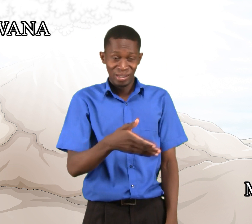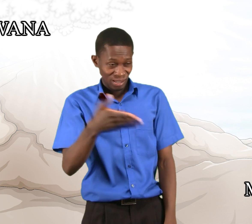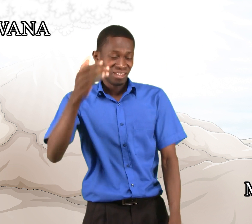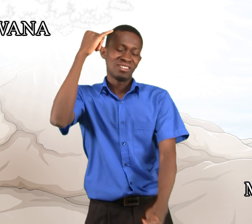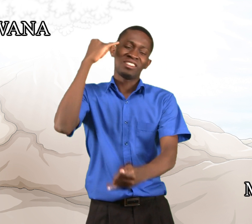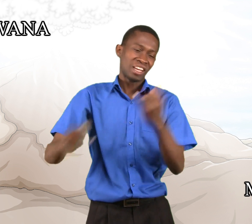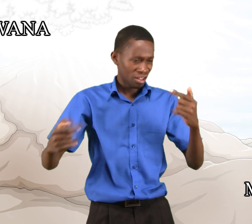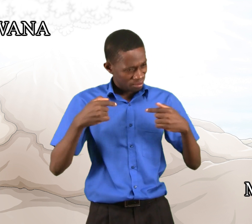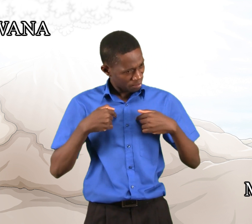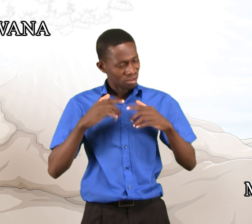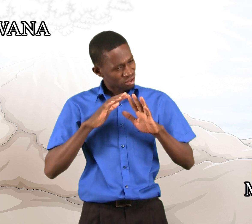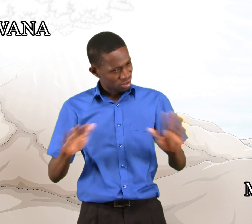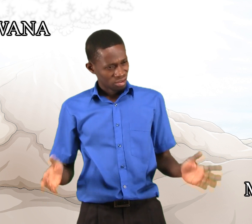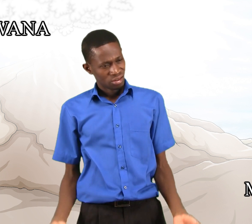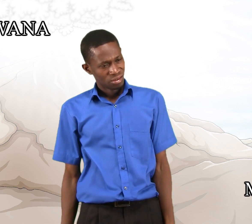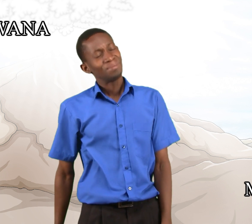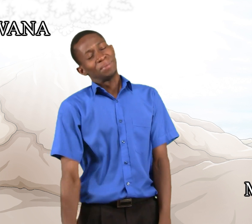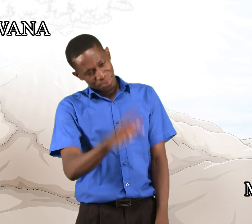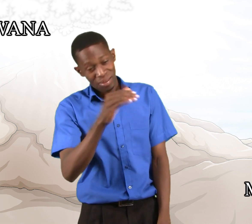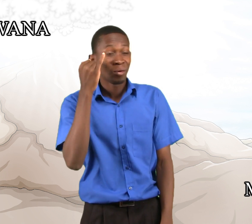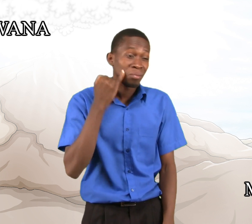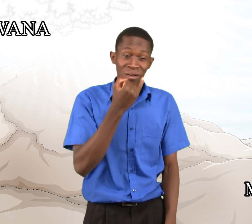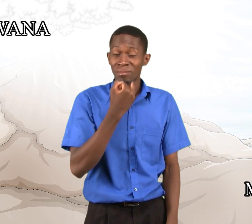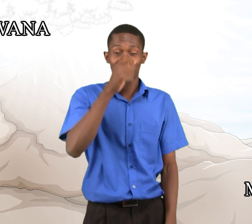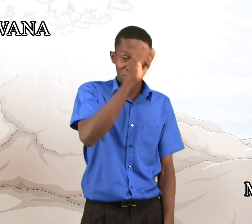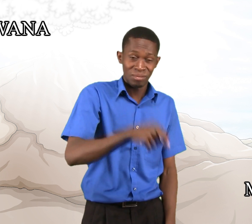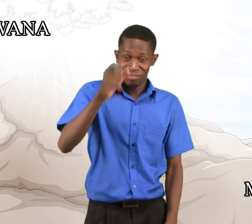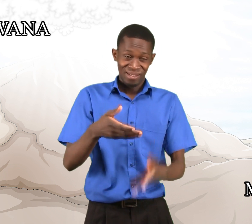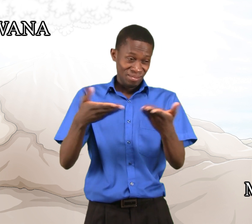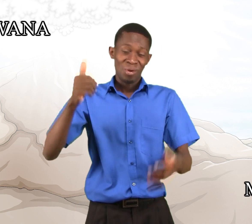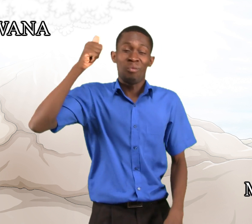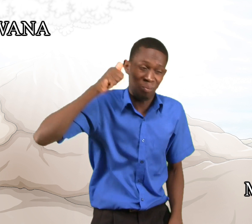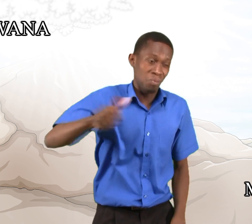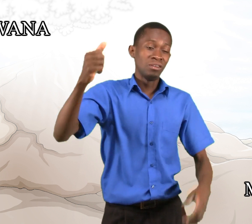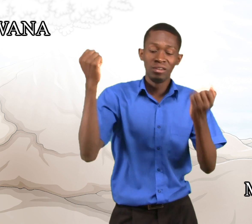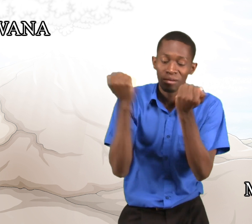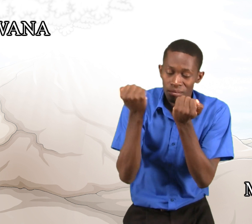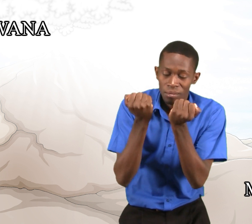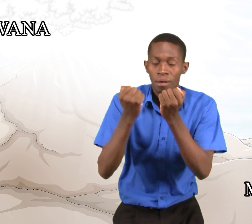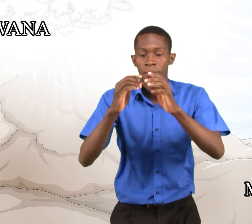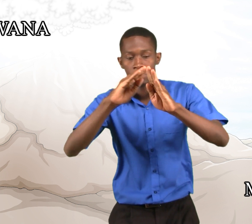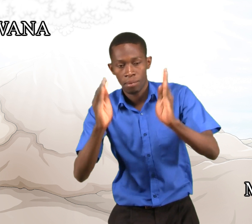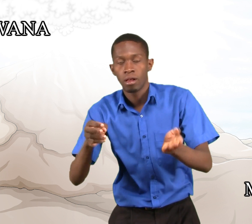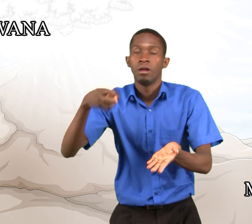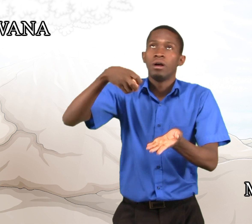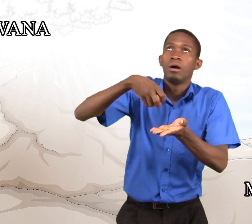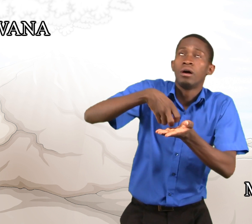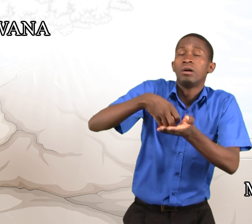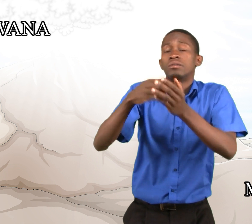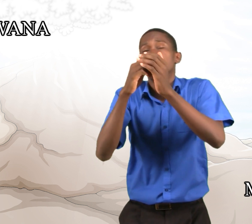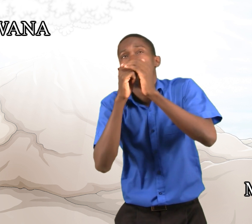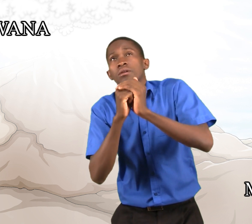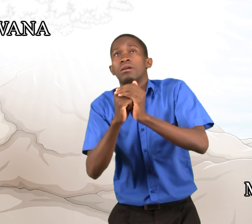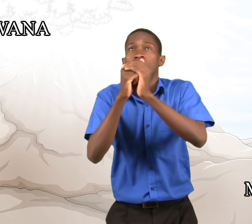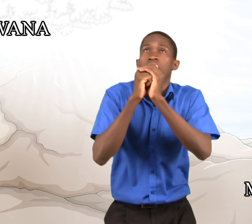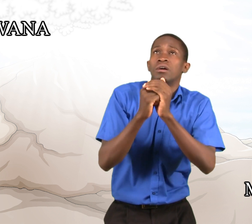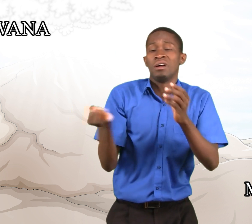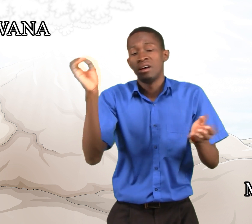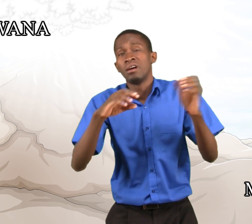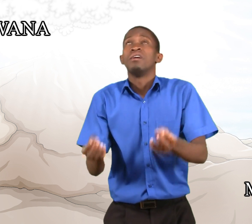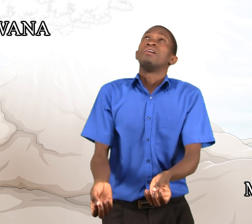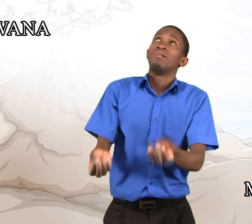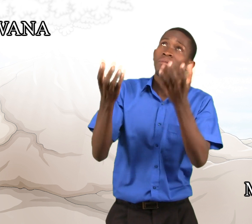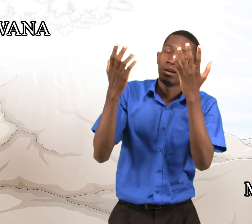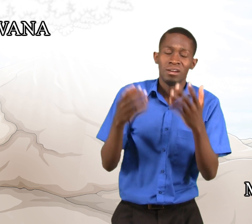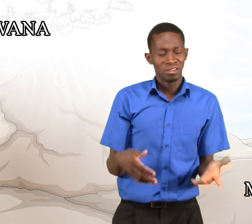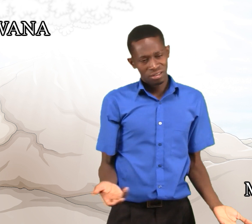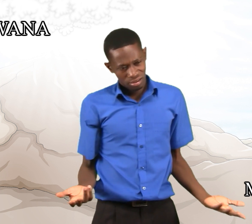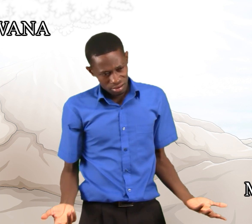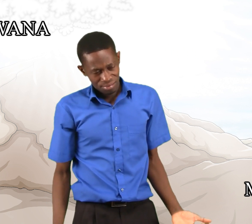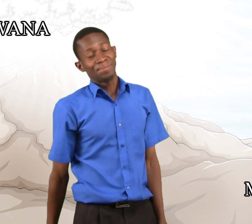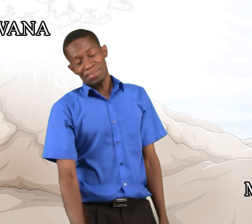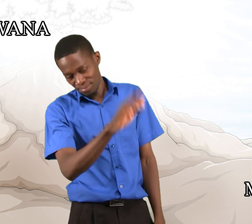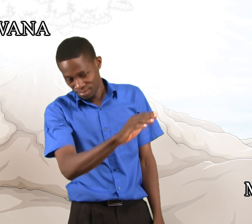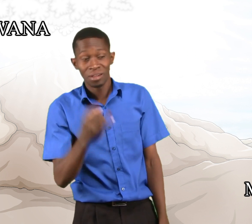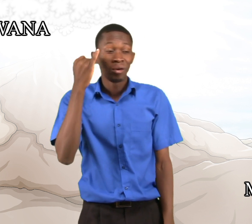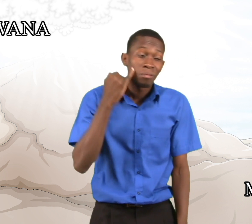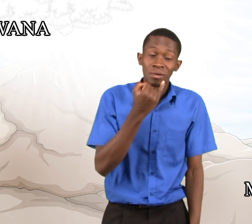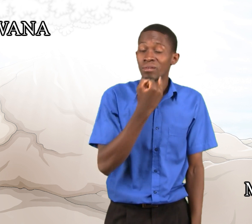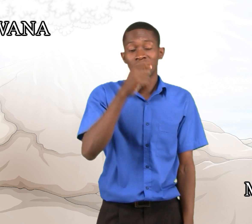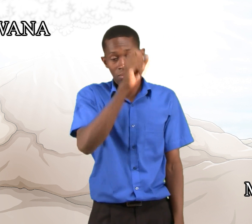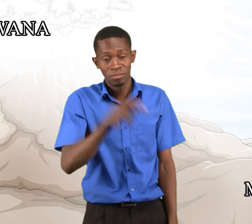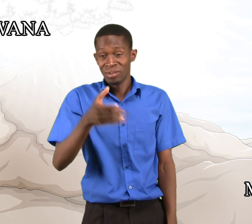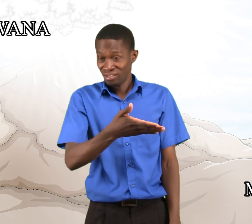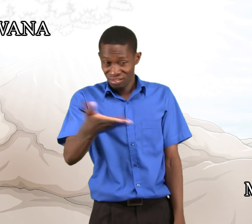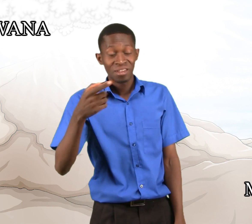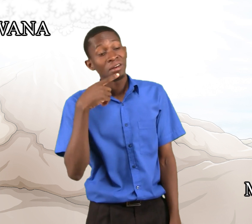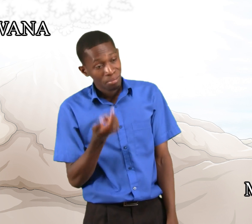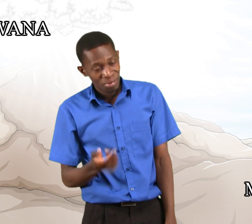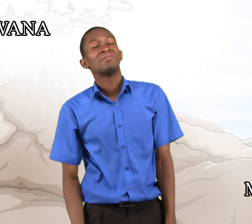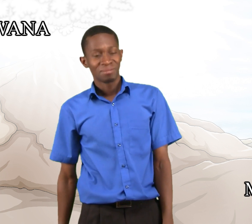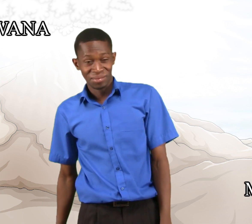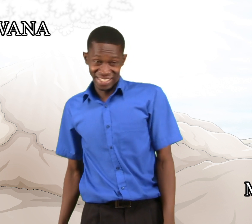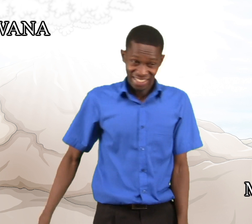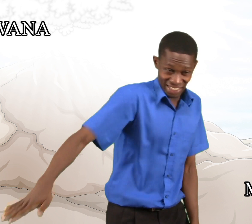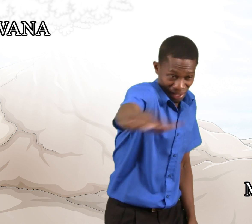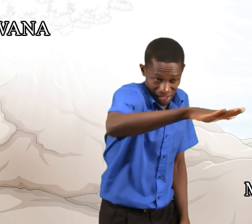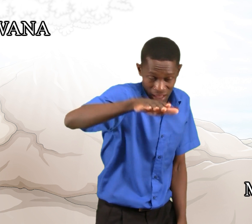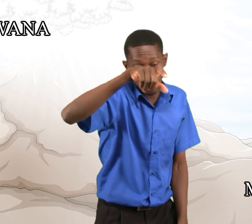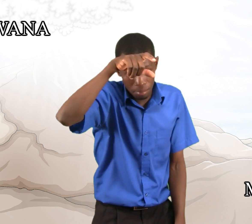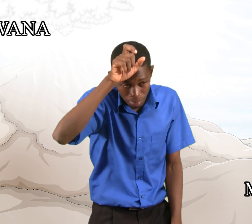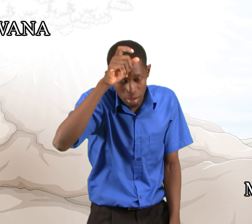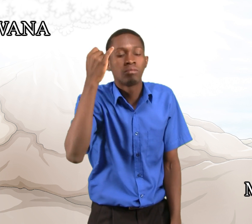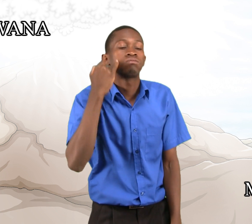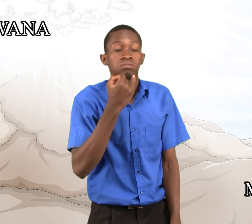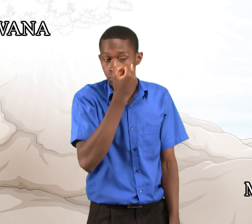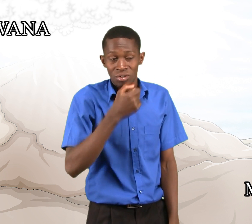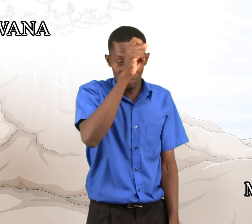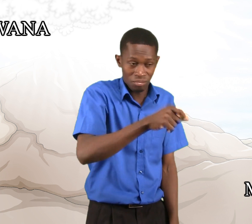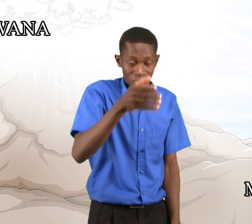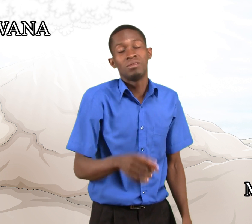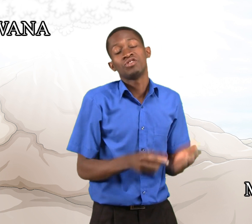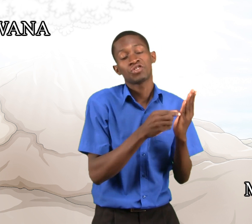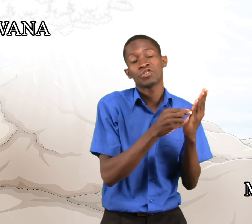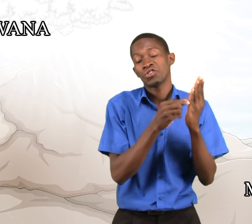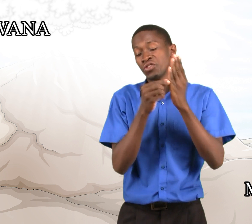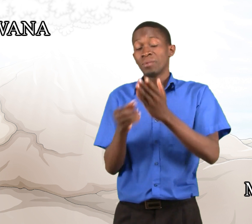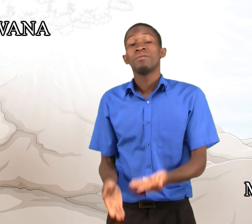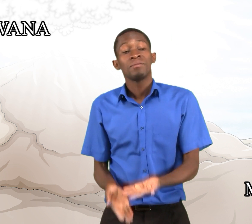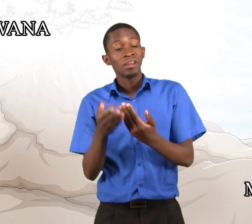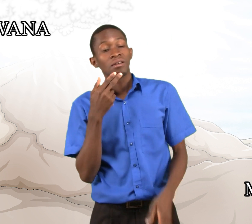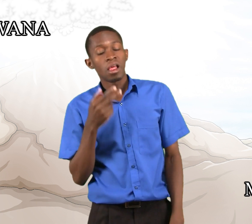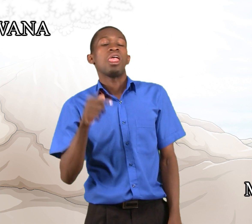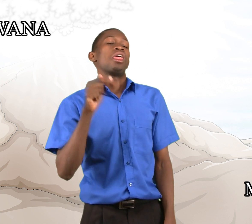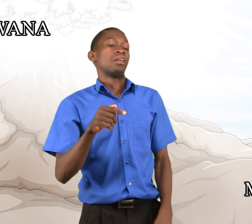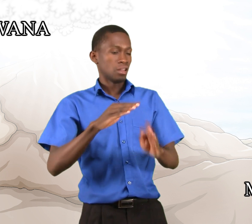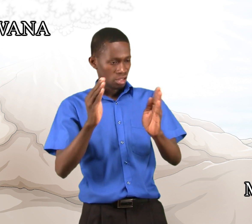They have made for themselves a molten calf and have bowed down to it.